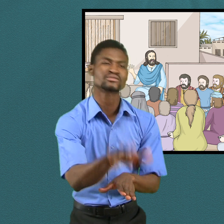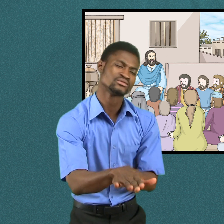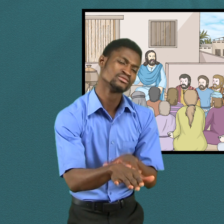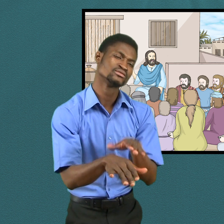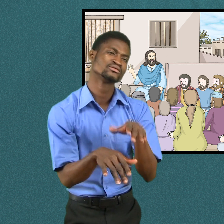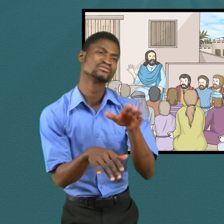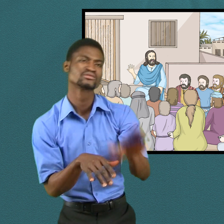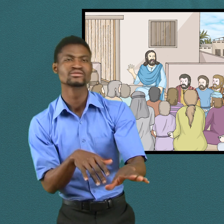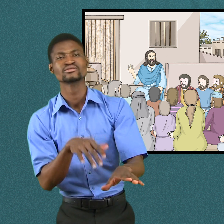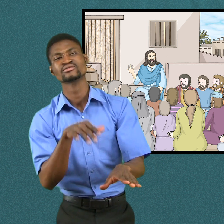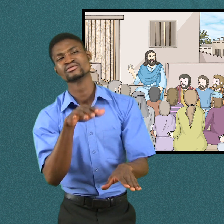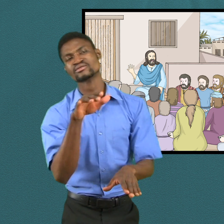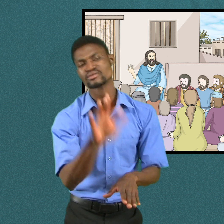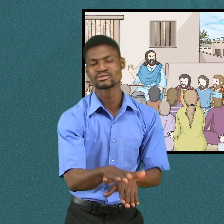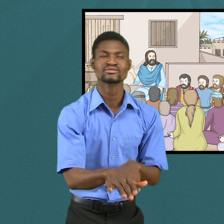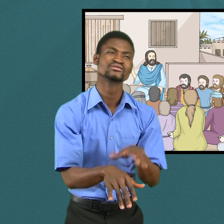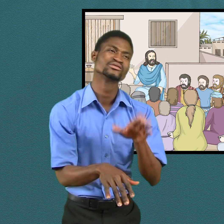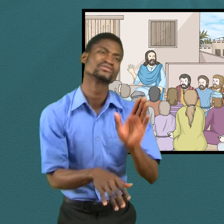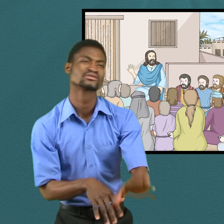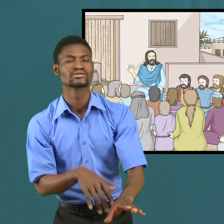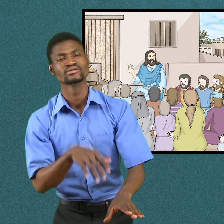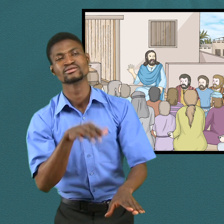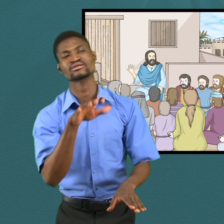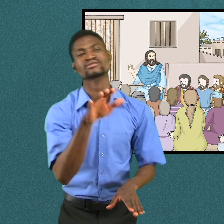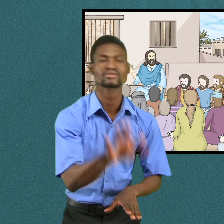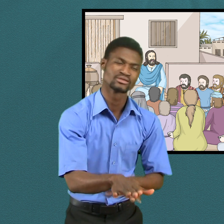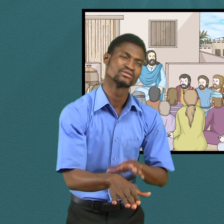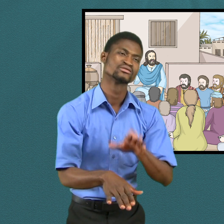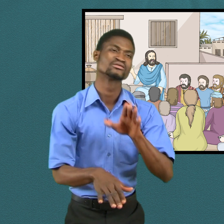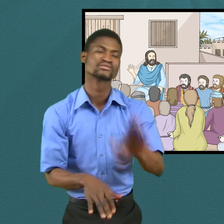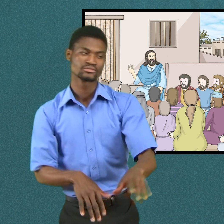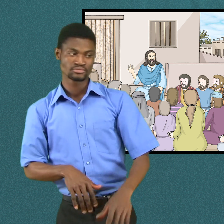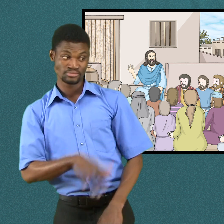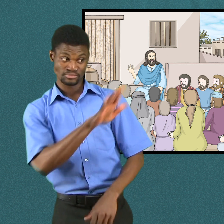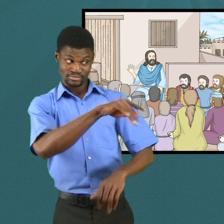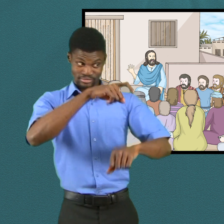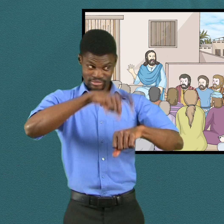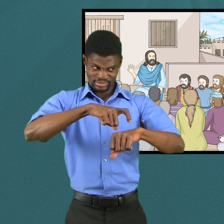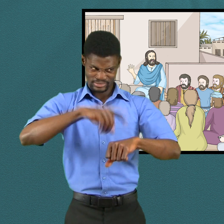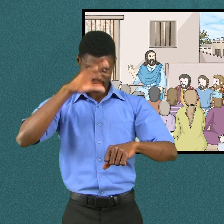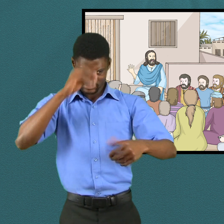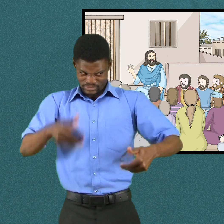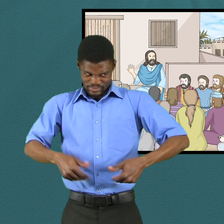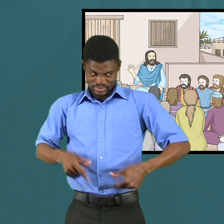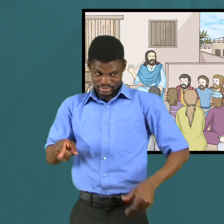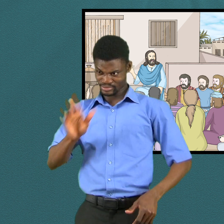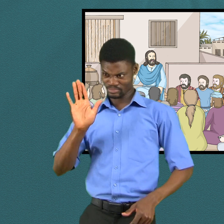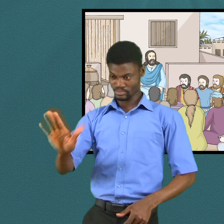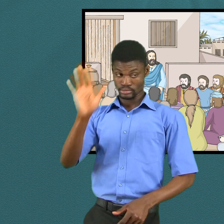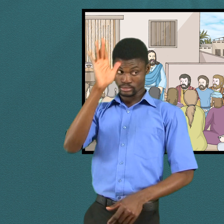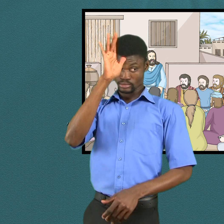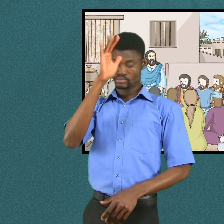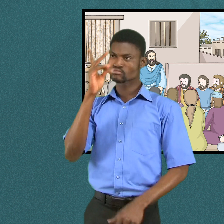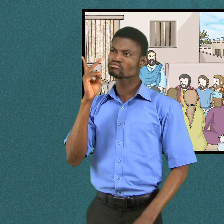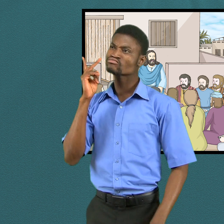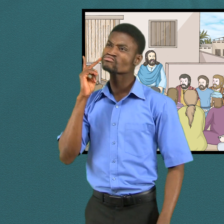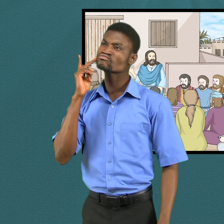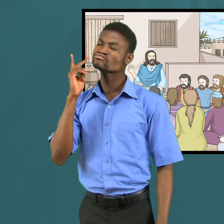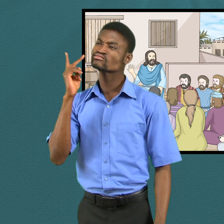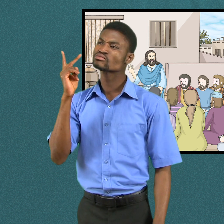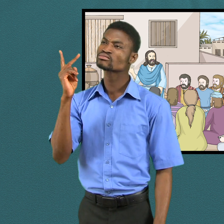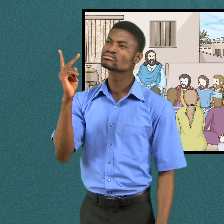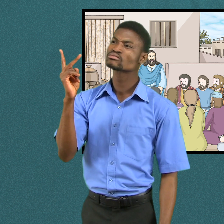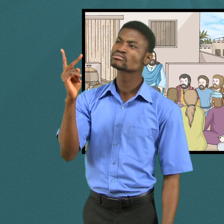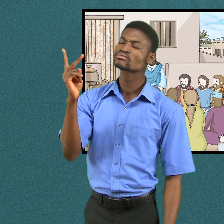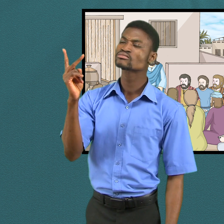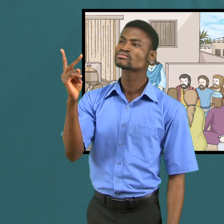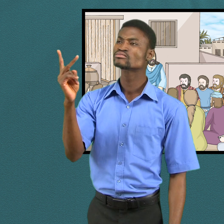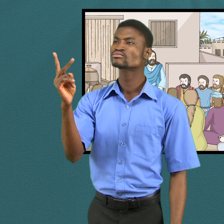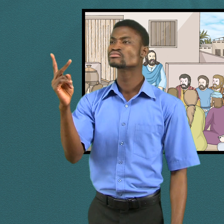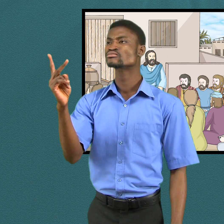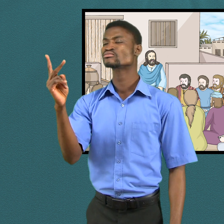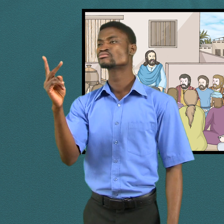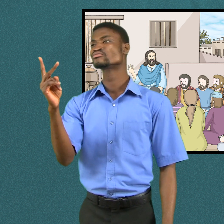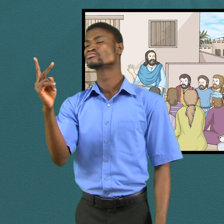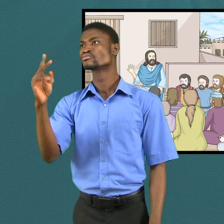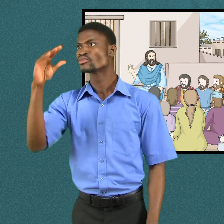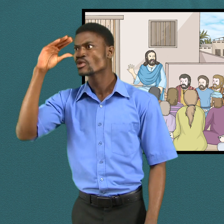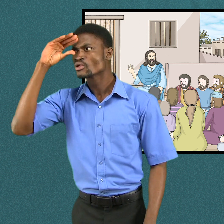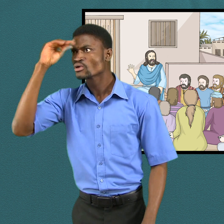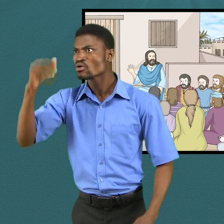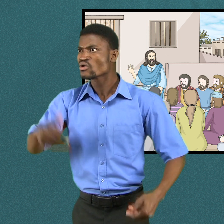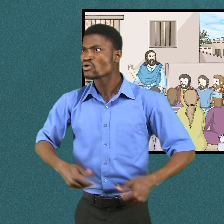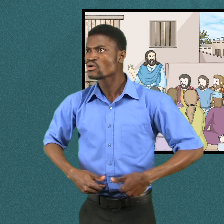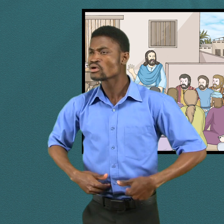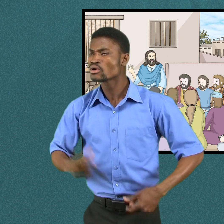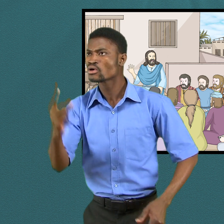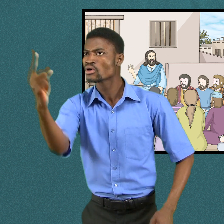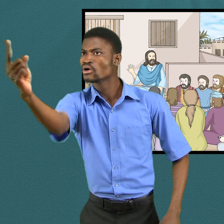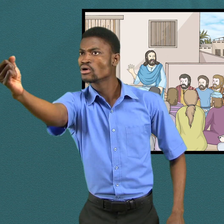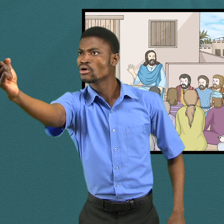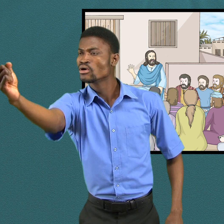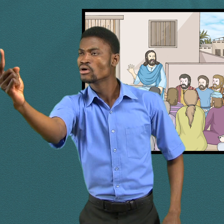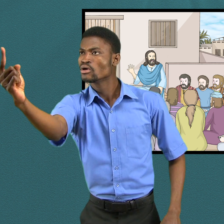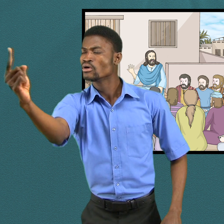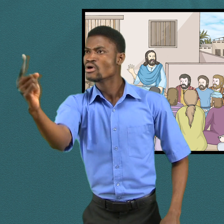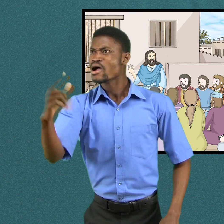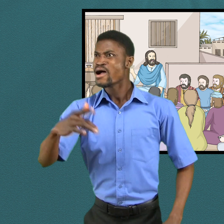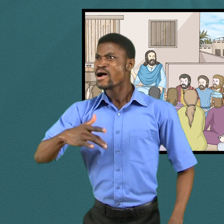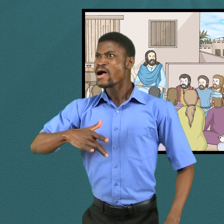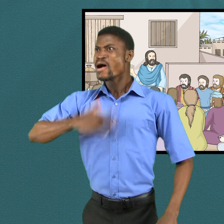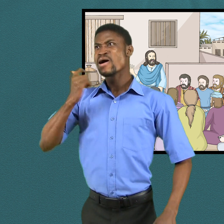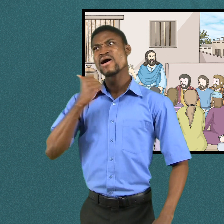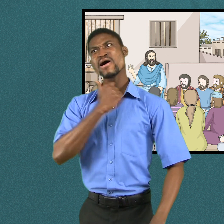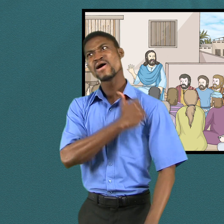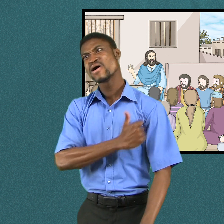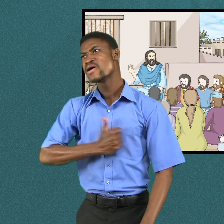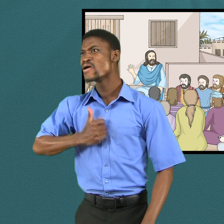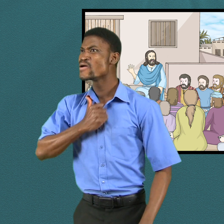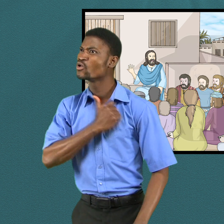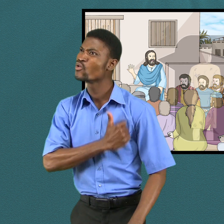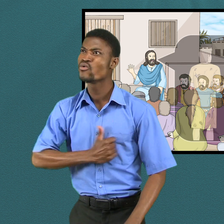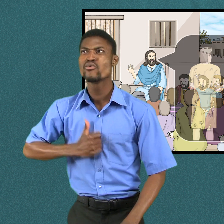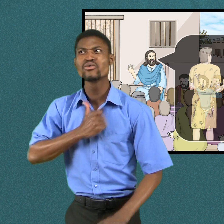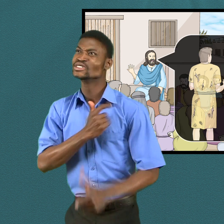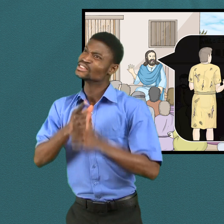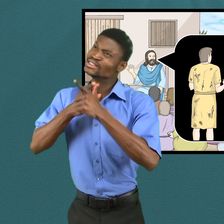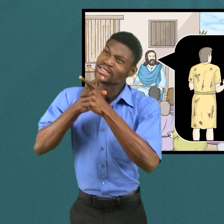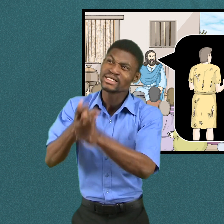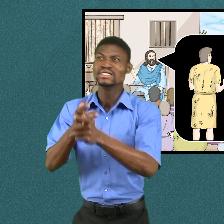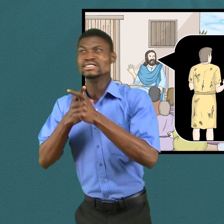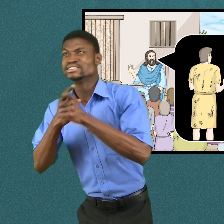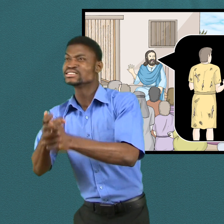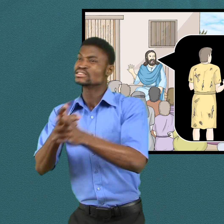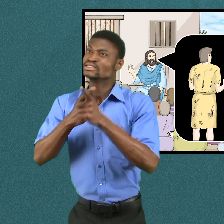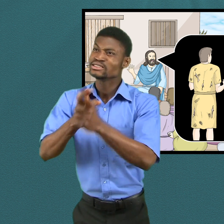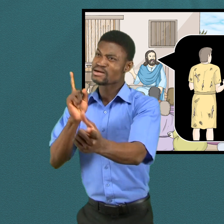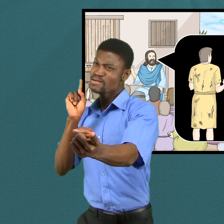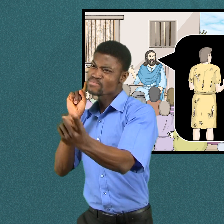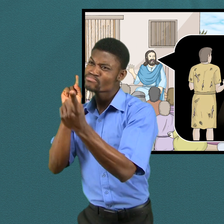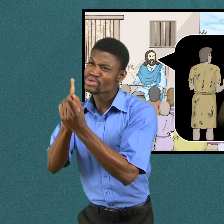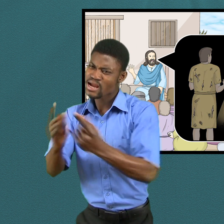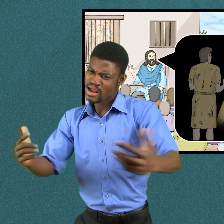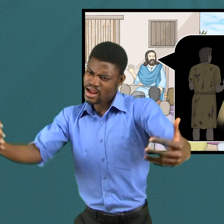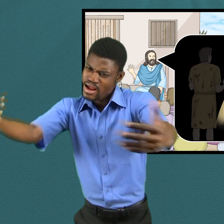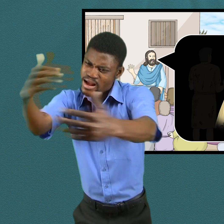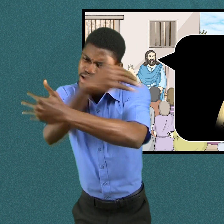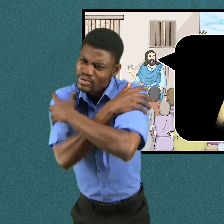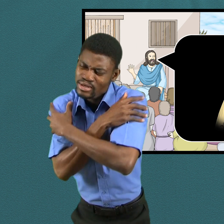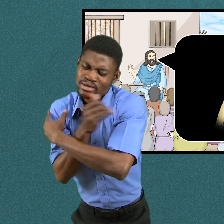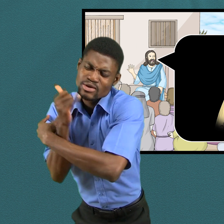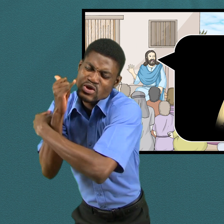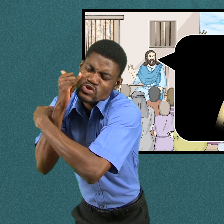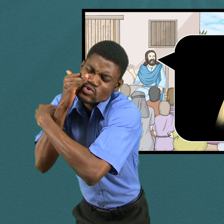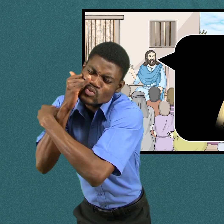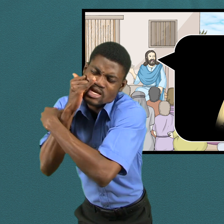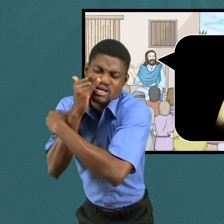But while he was still in the distance, his father saw him and was filled with compassion.